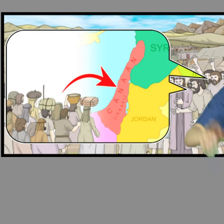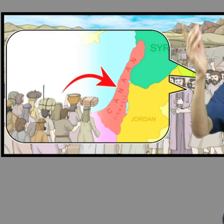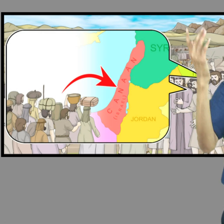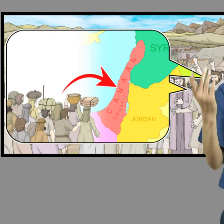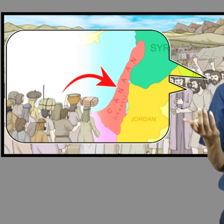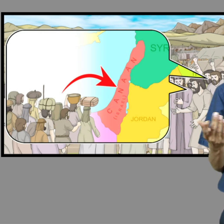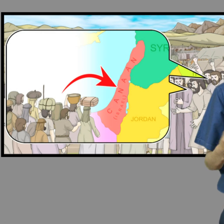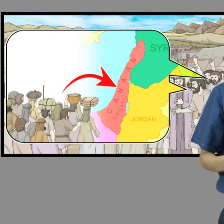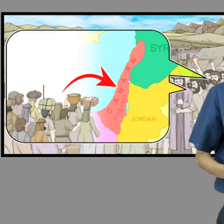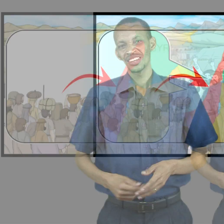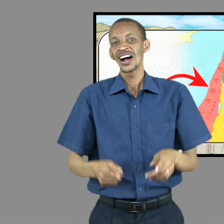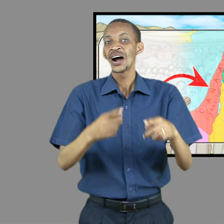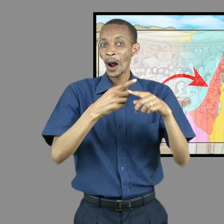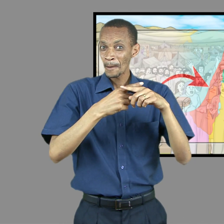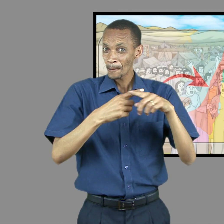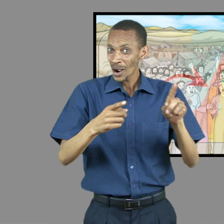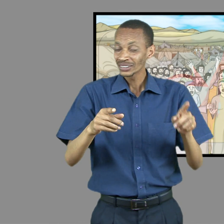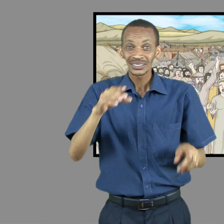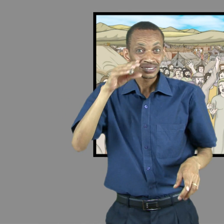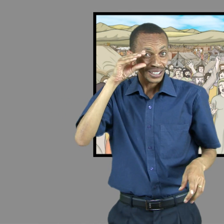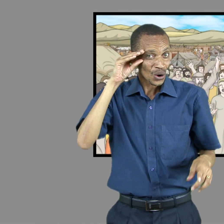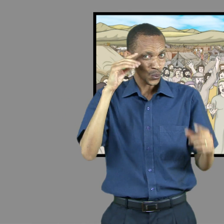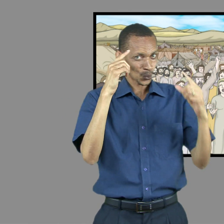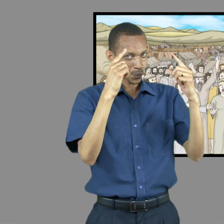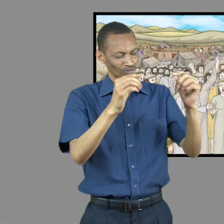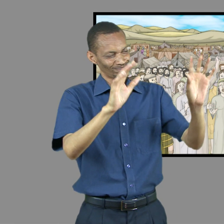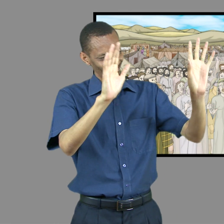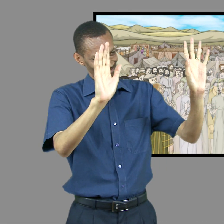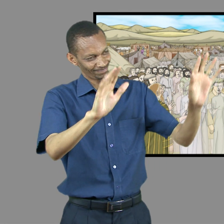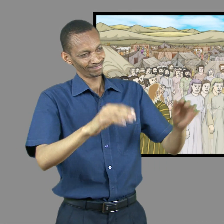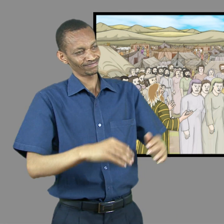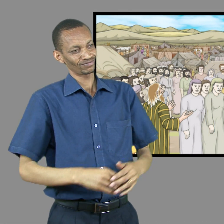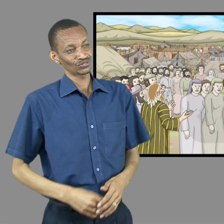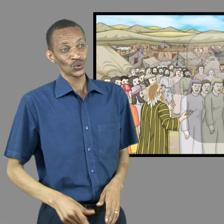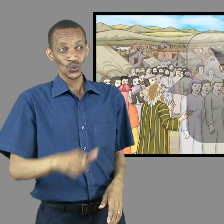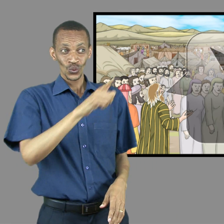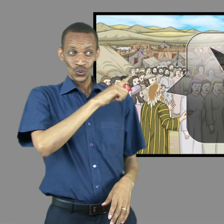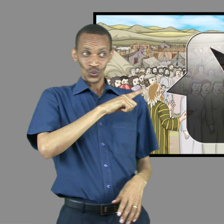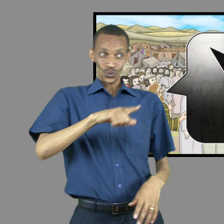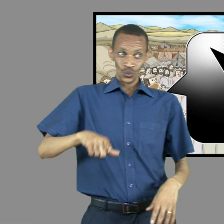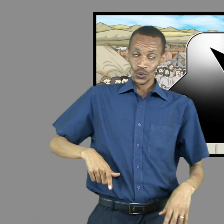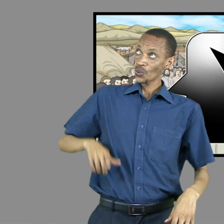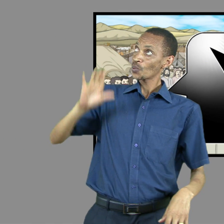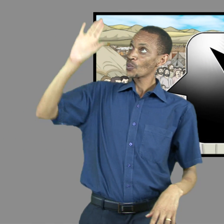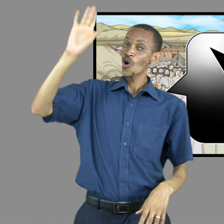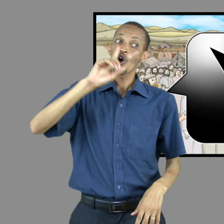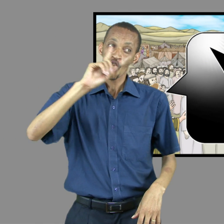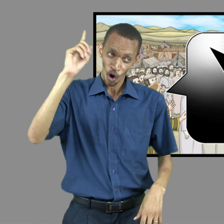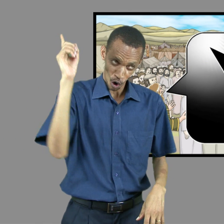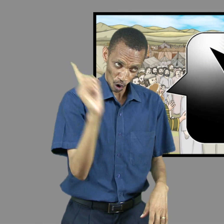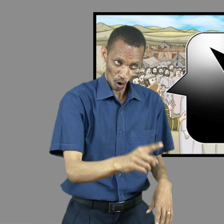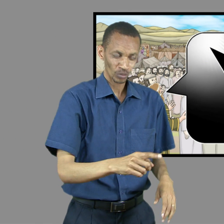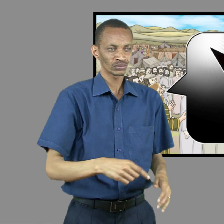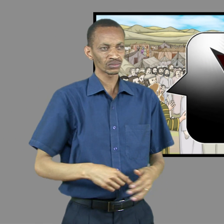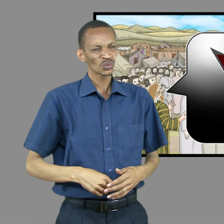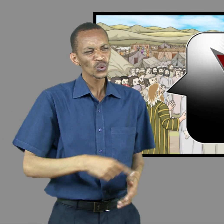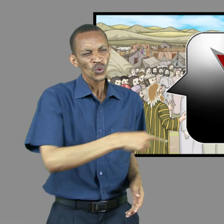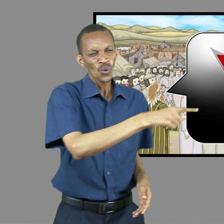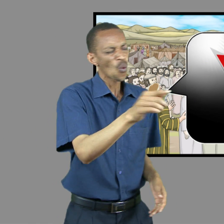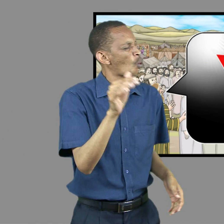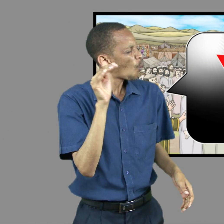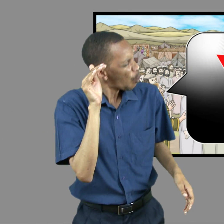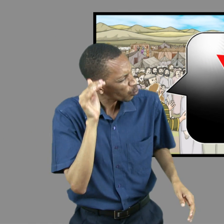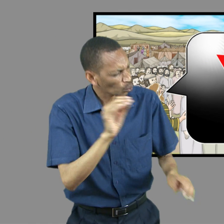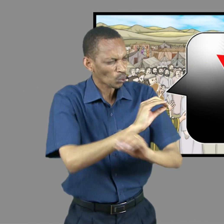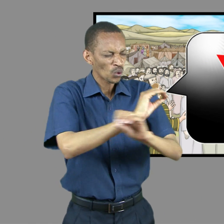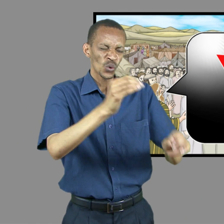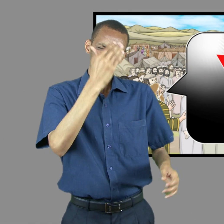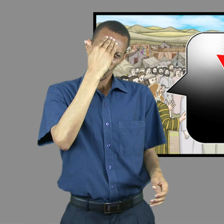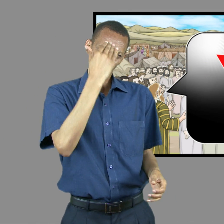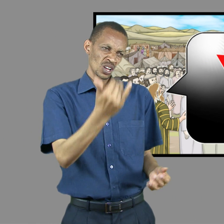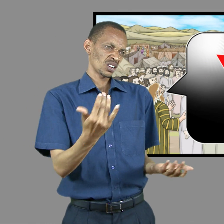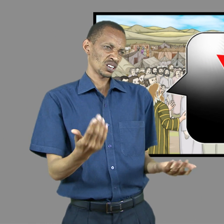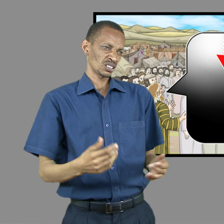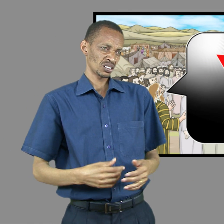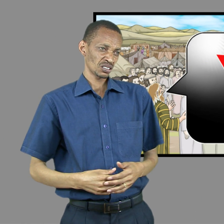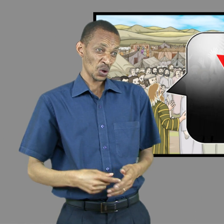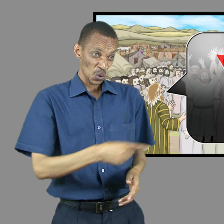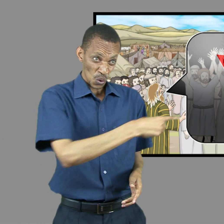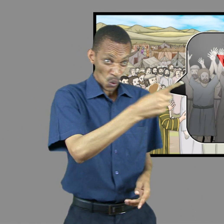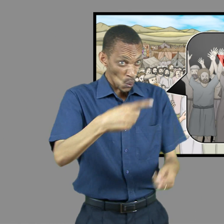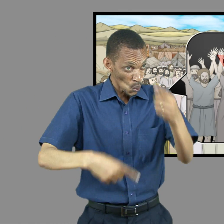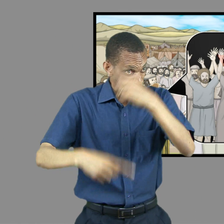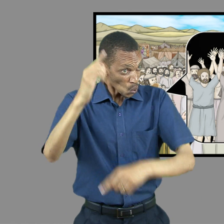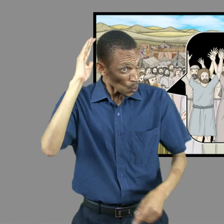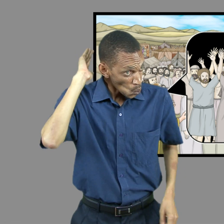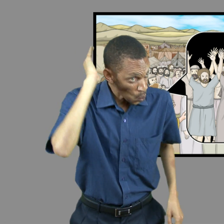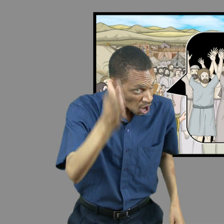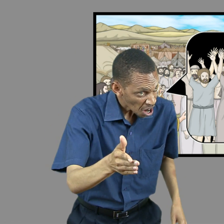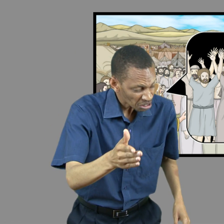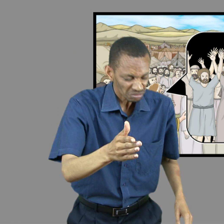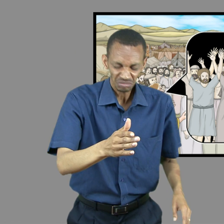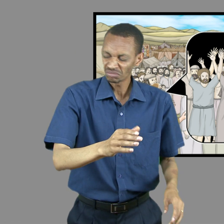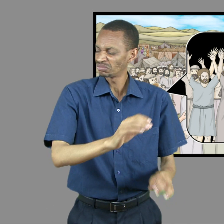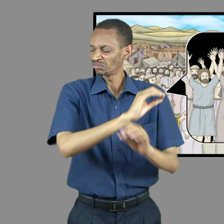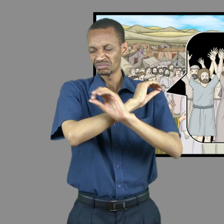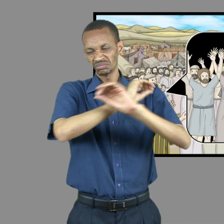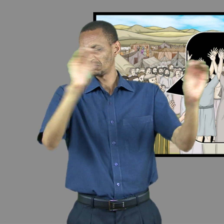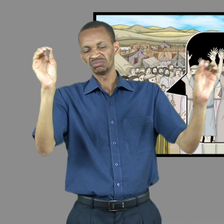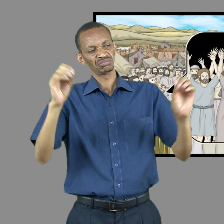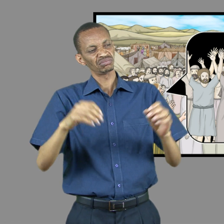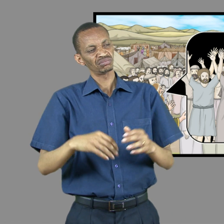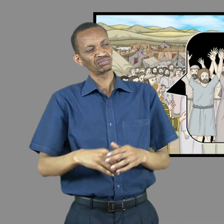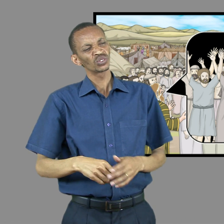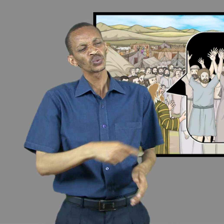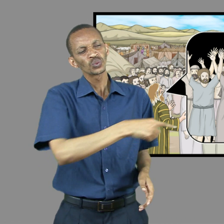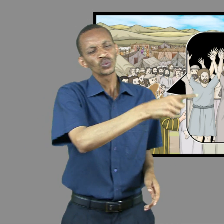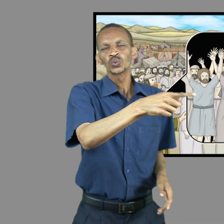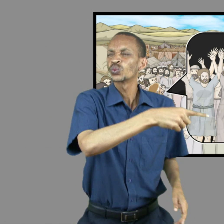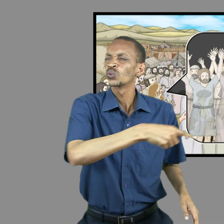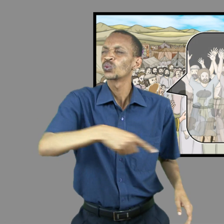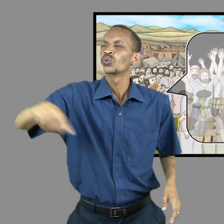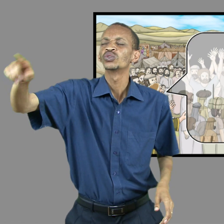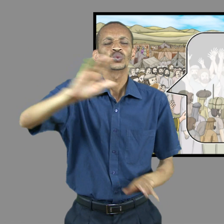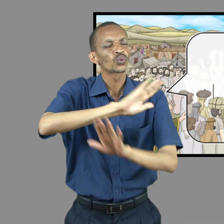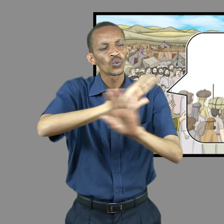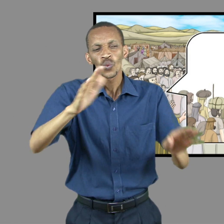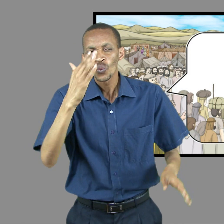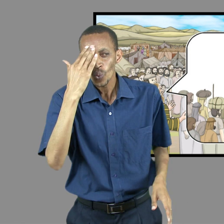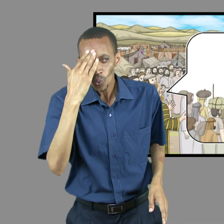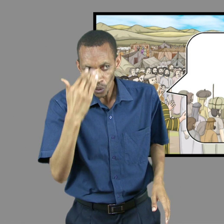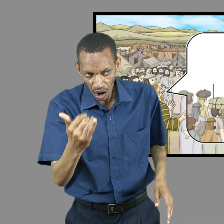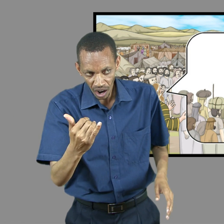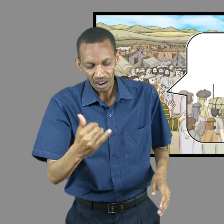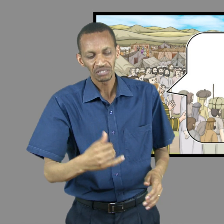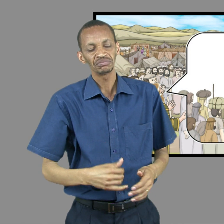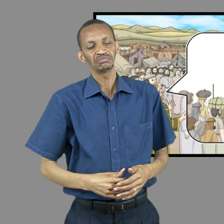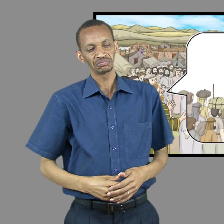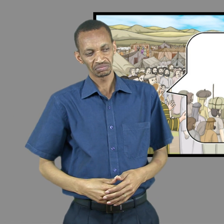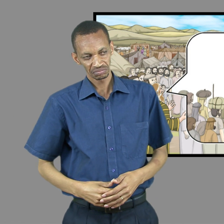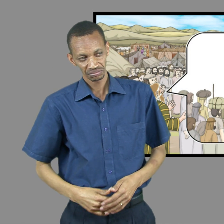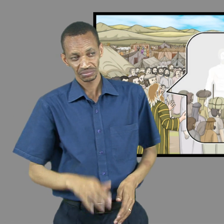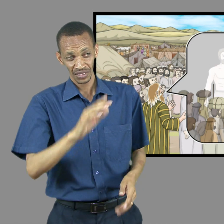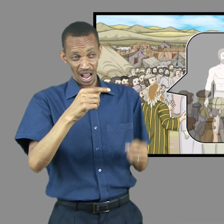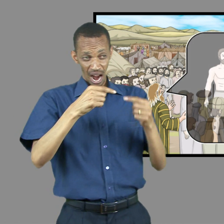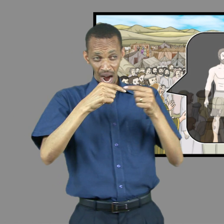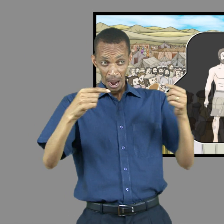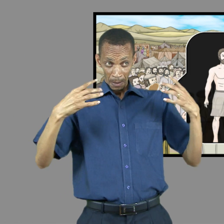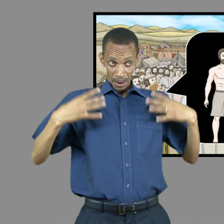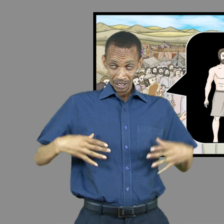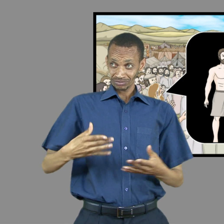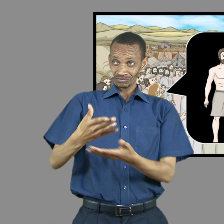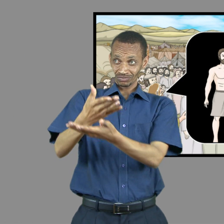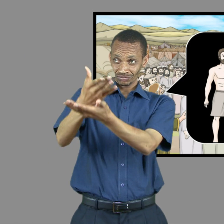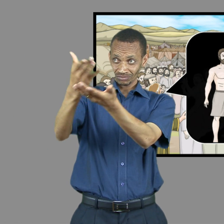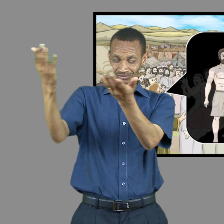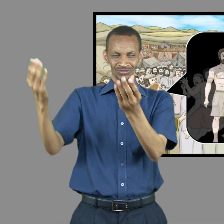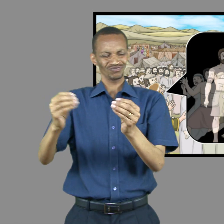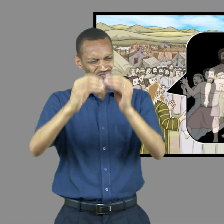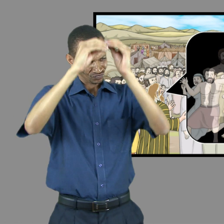But Moses said, “Why are you transgressing the commandment of the LORD? This will not succeed!